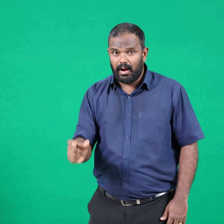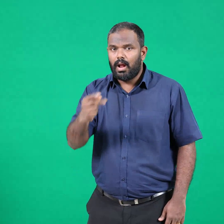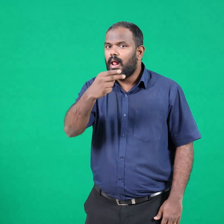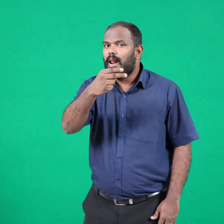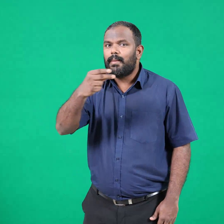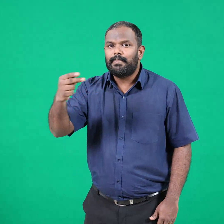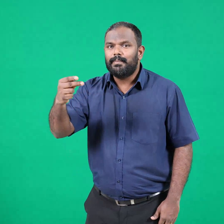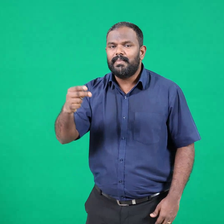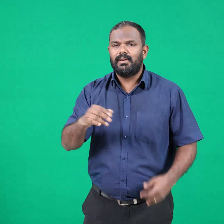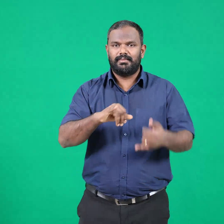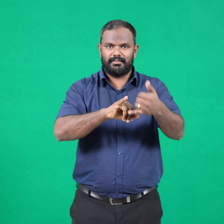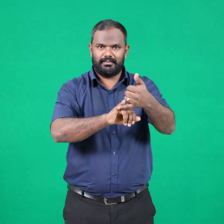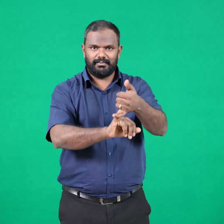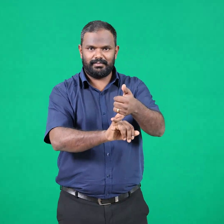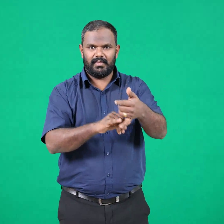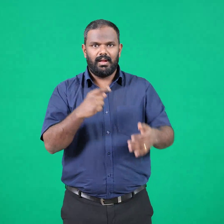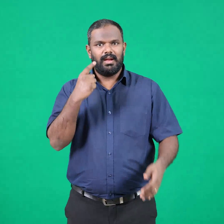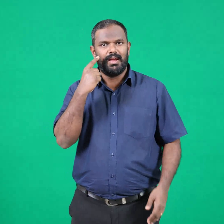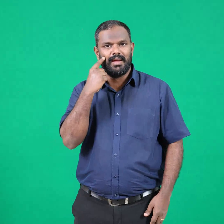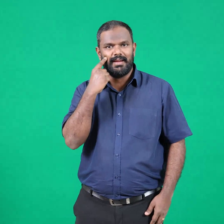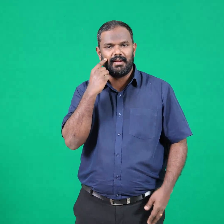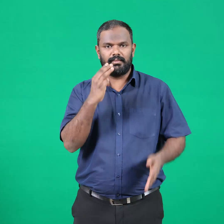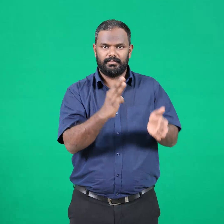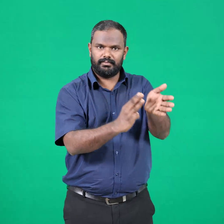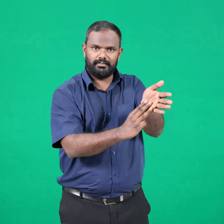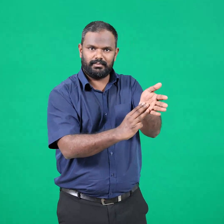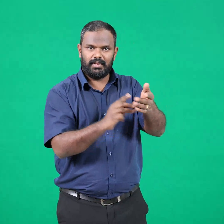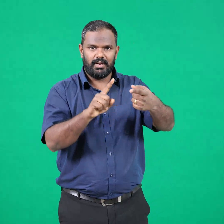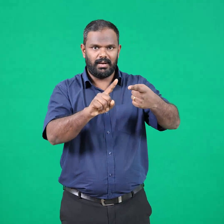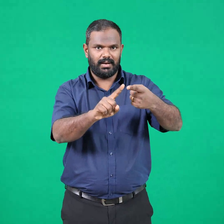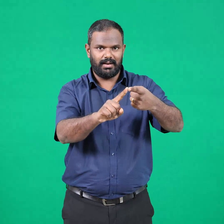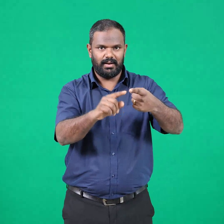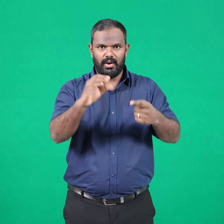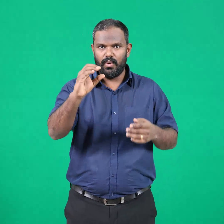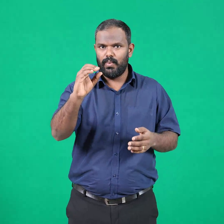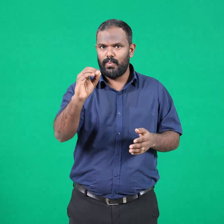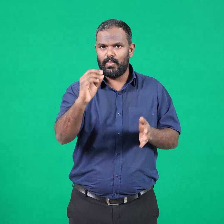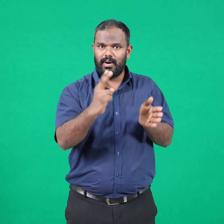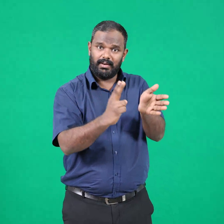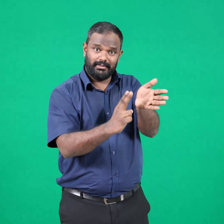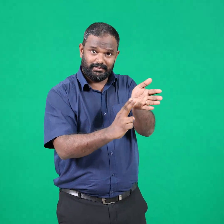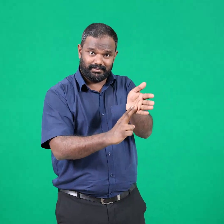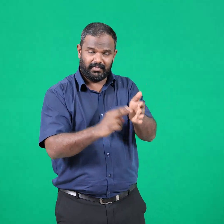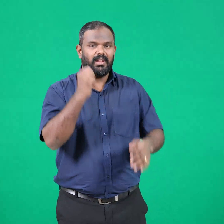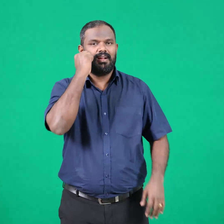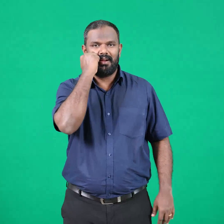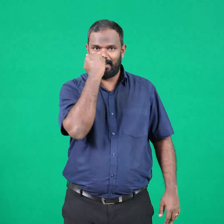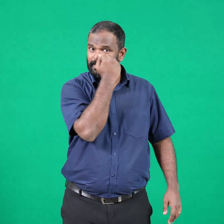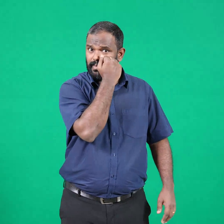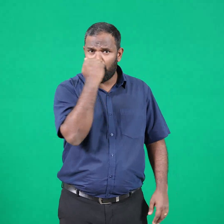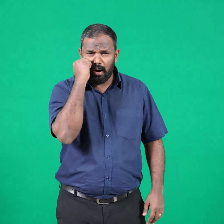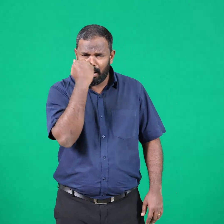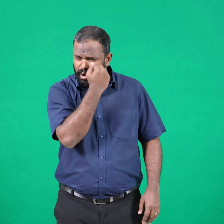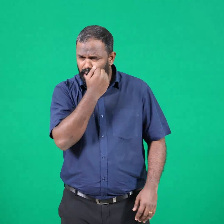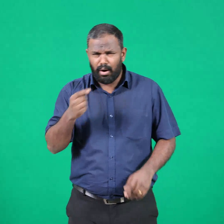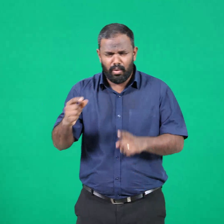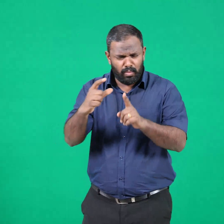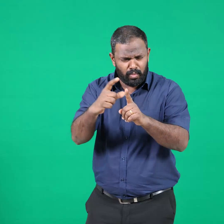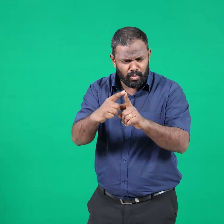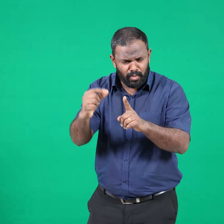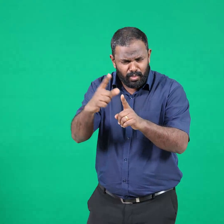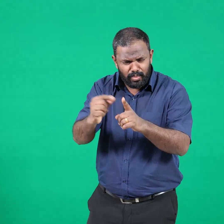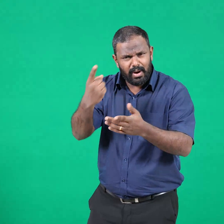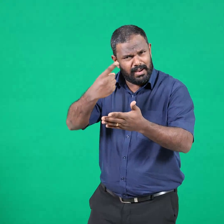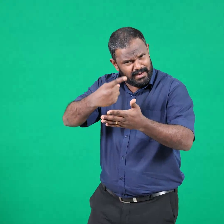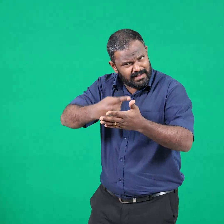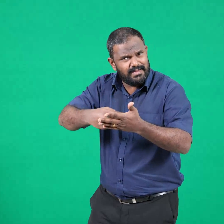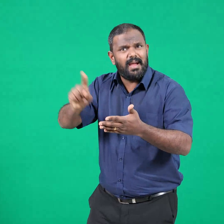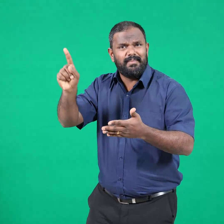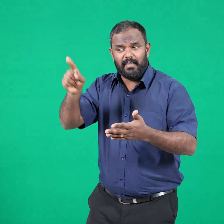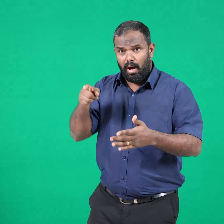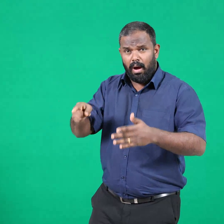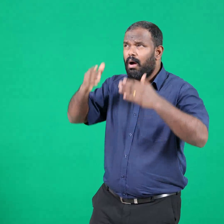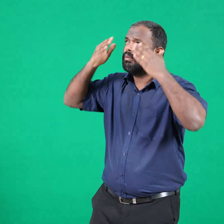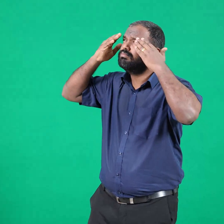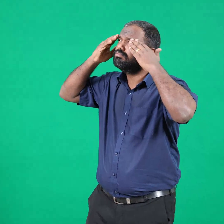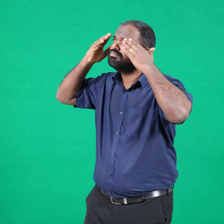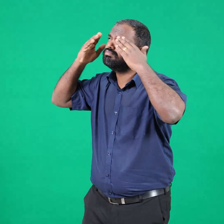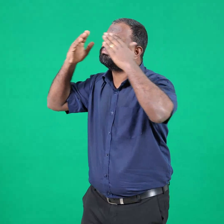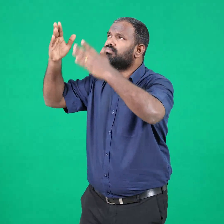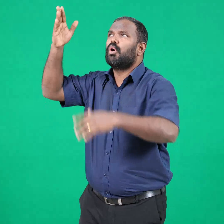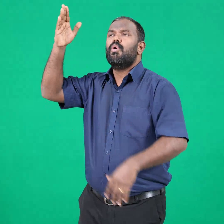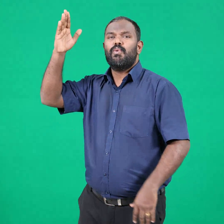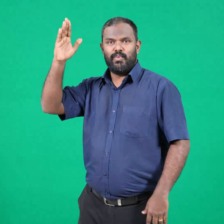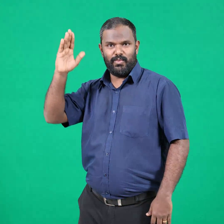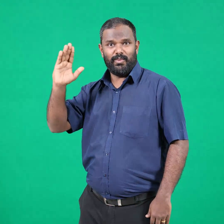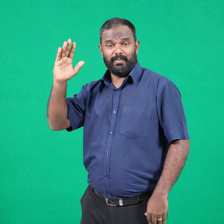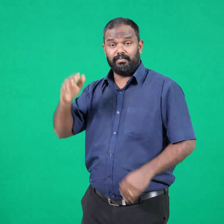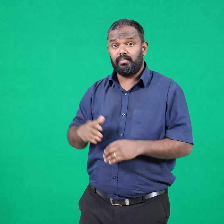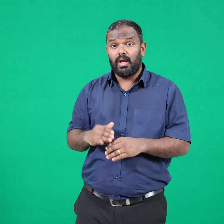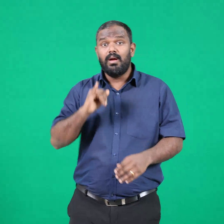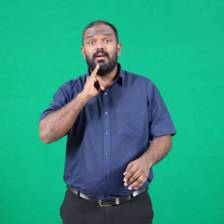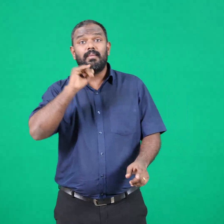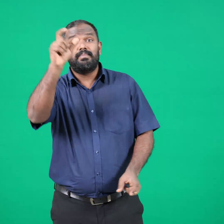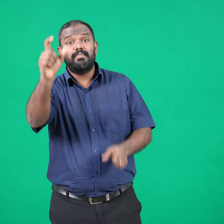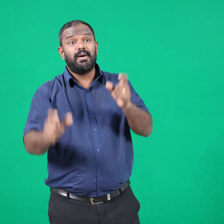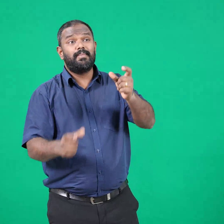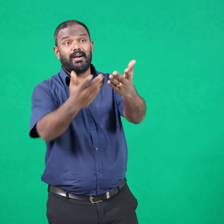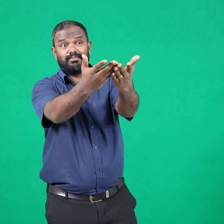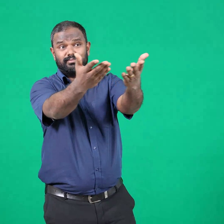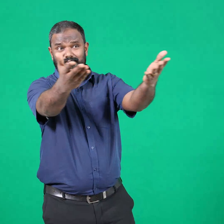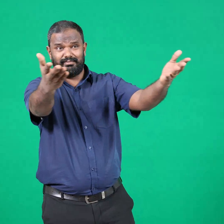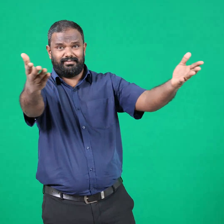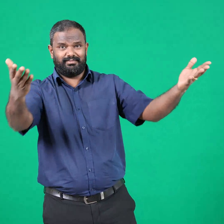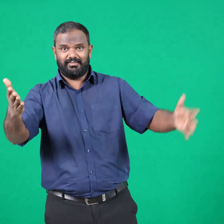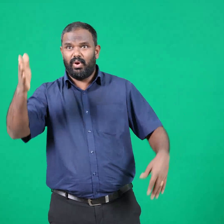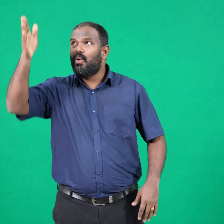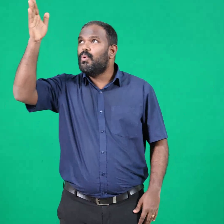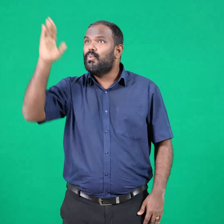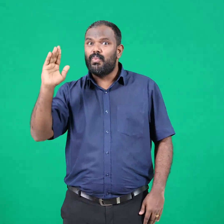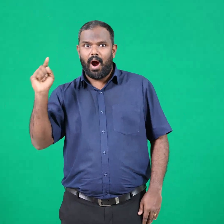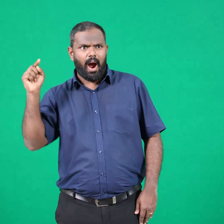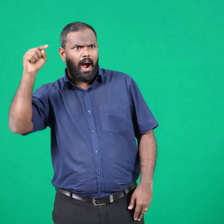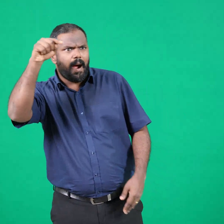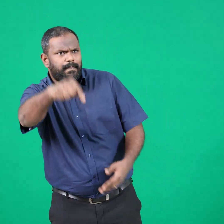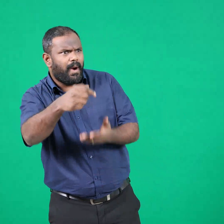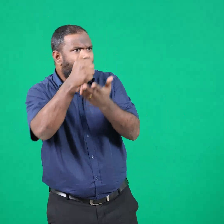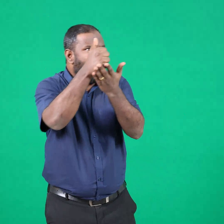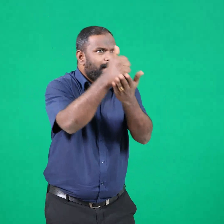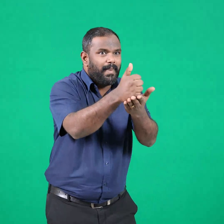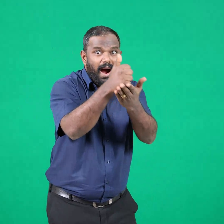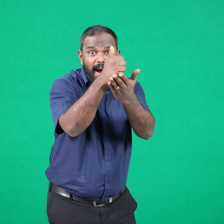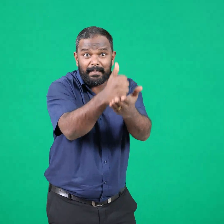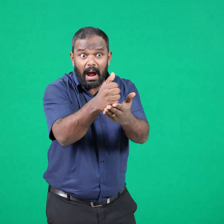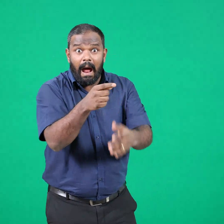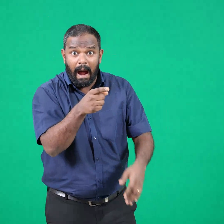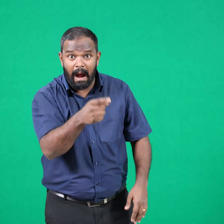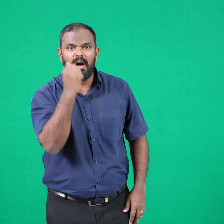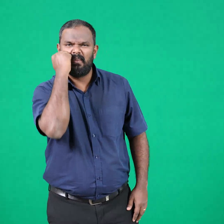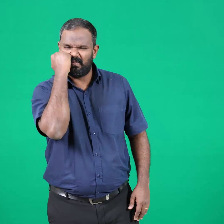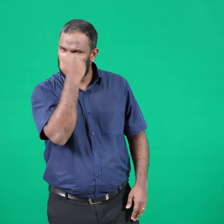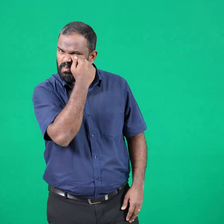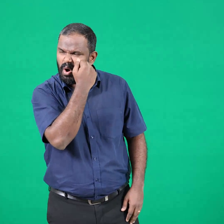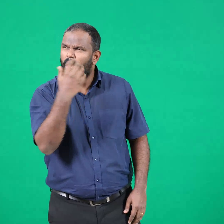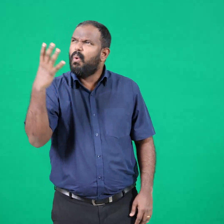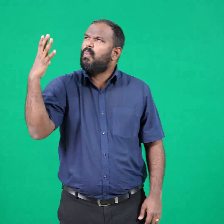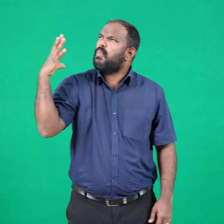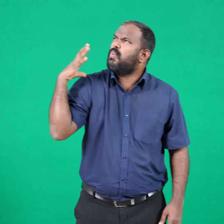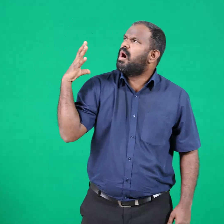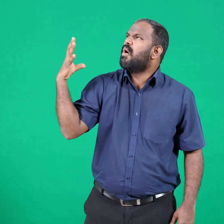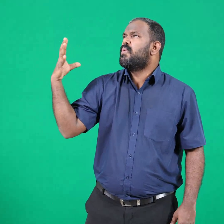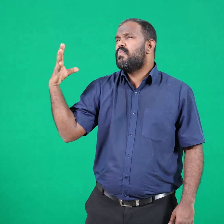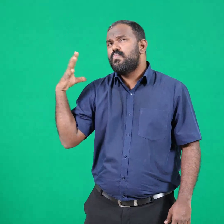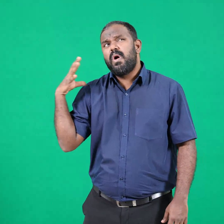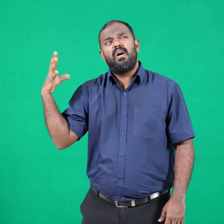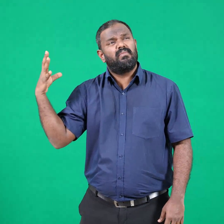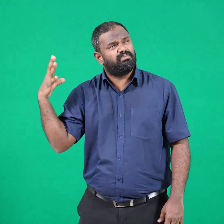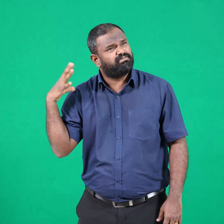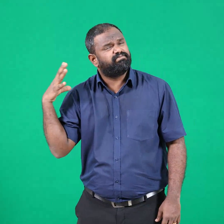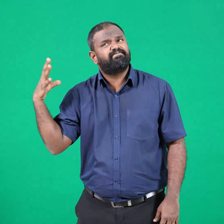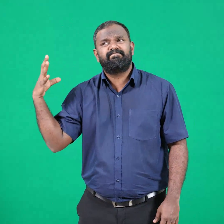He was waiting for the consolation of Israel, and the Holy Spirit was upon him.